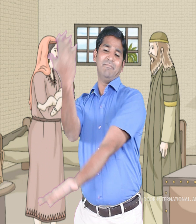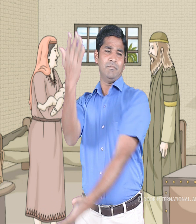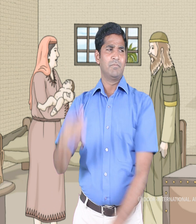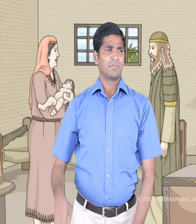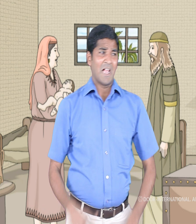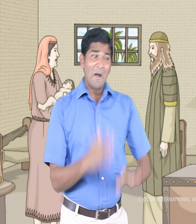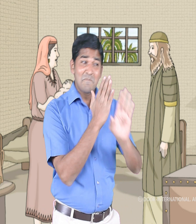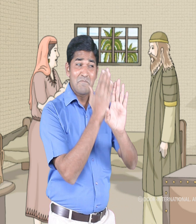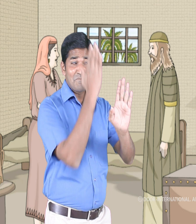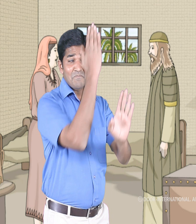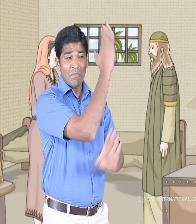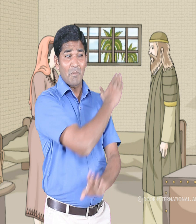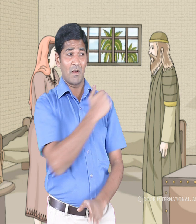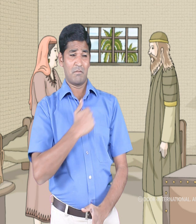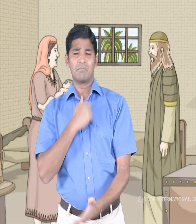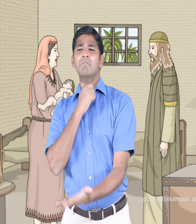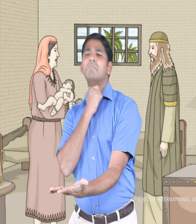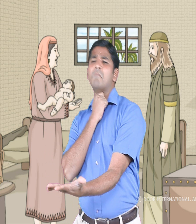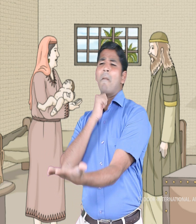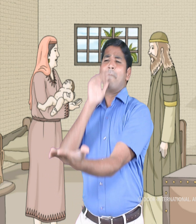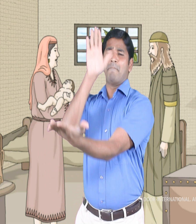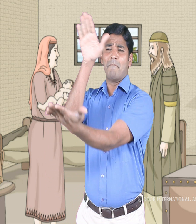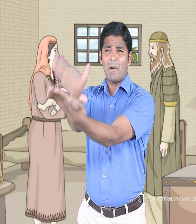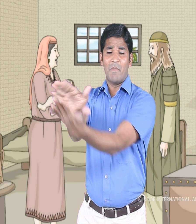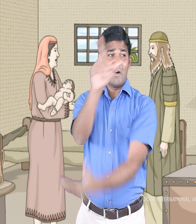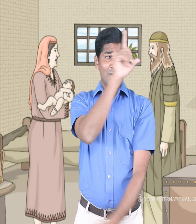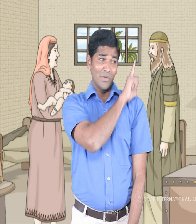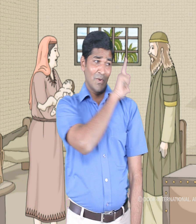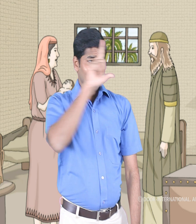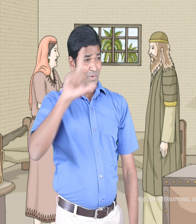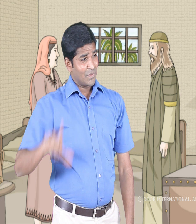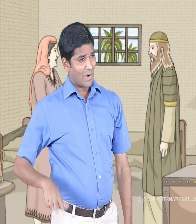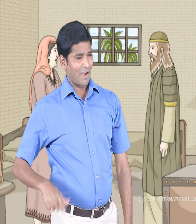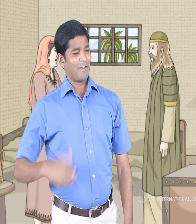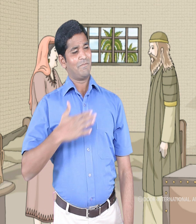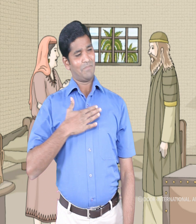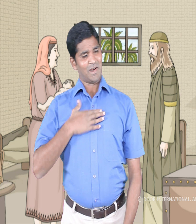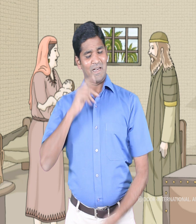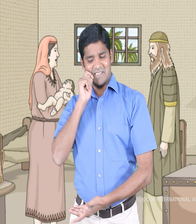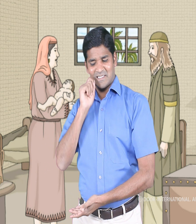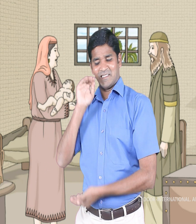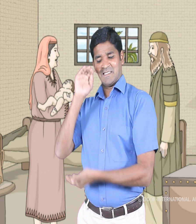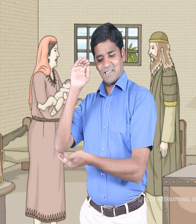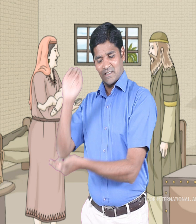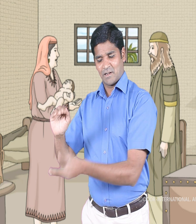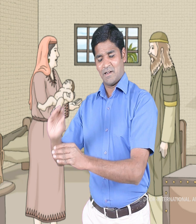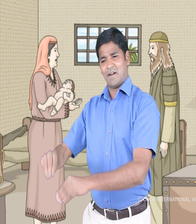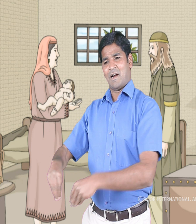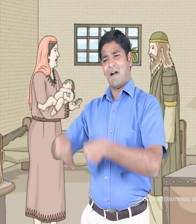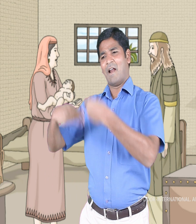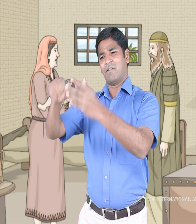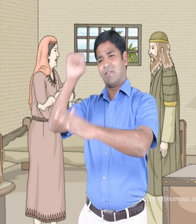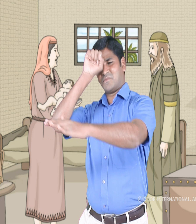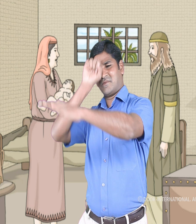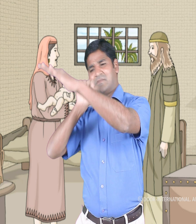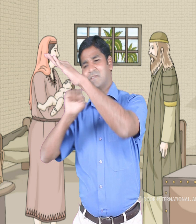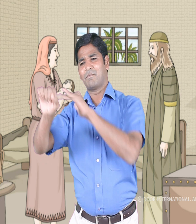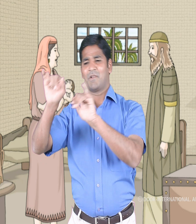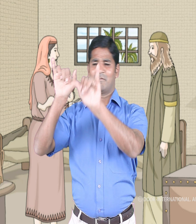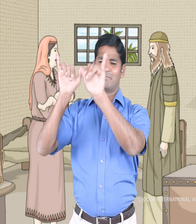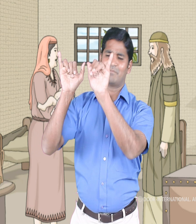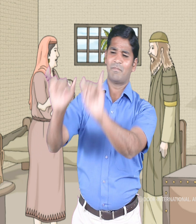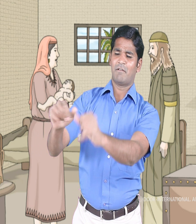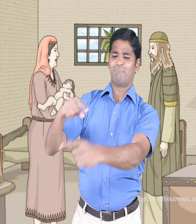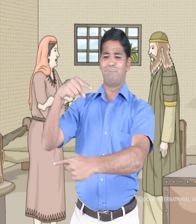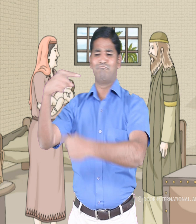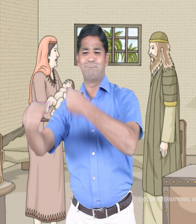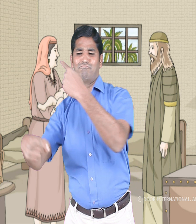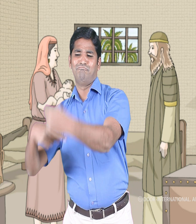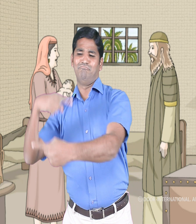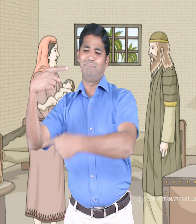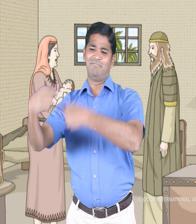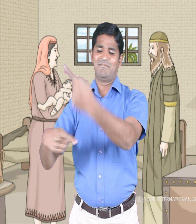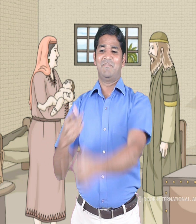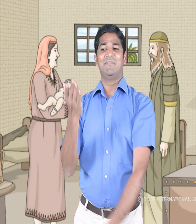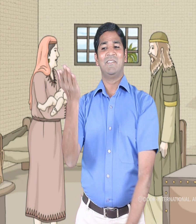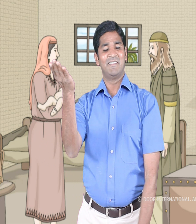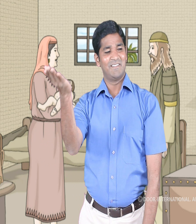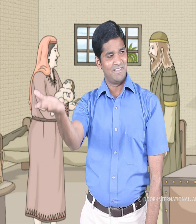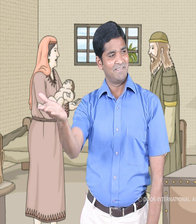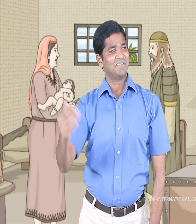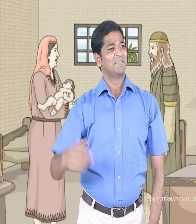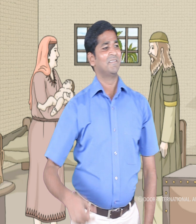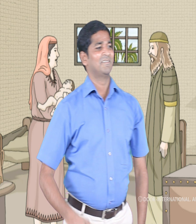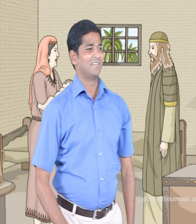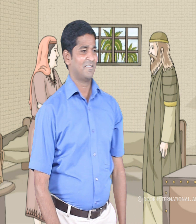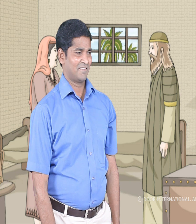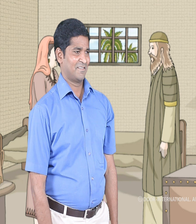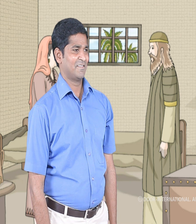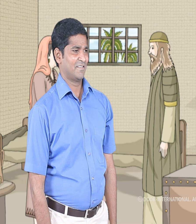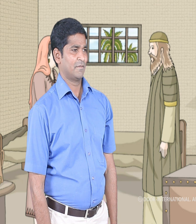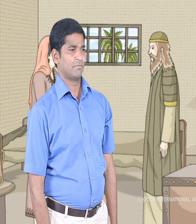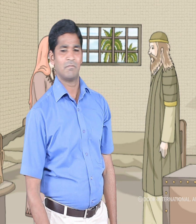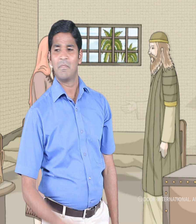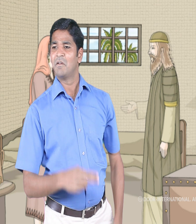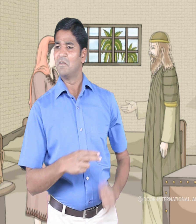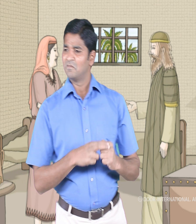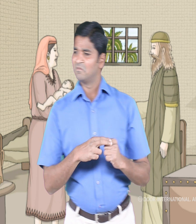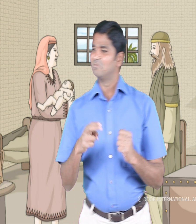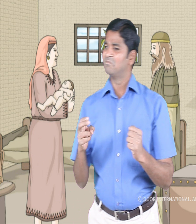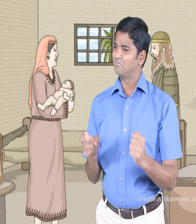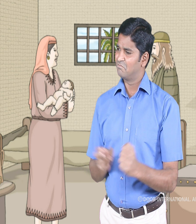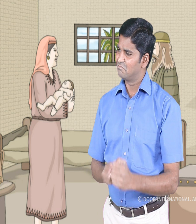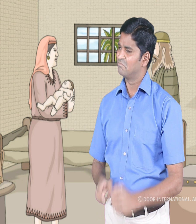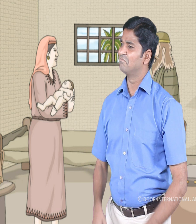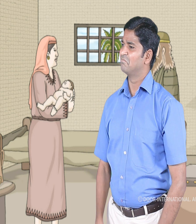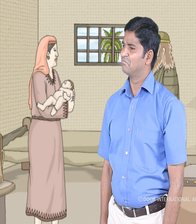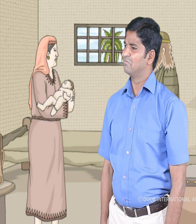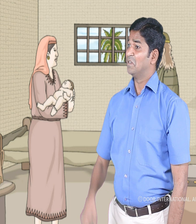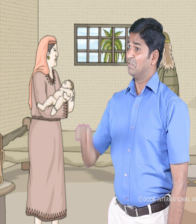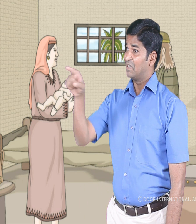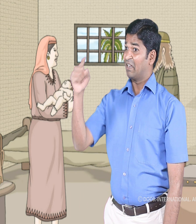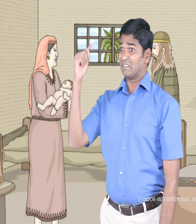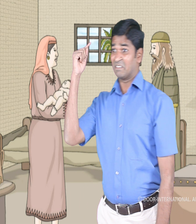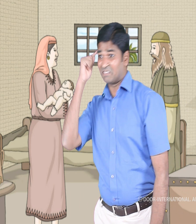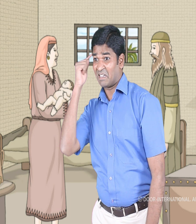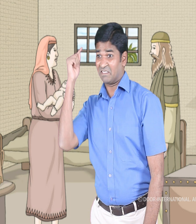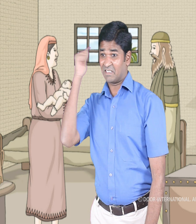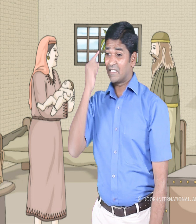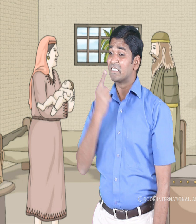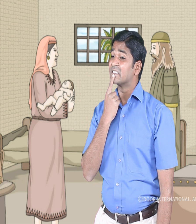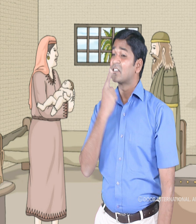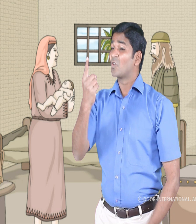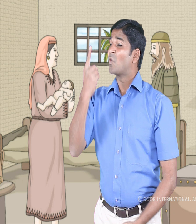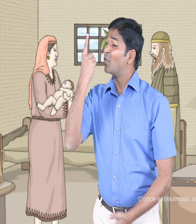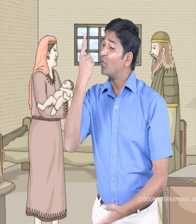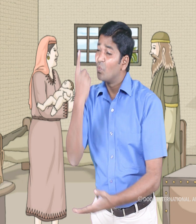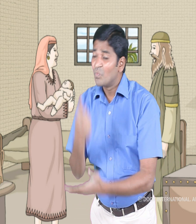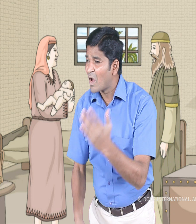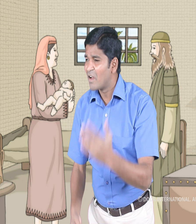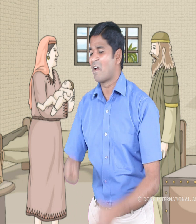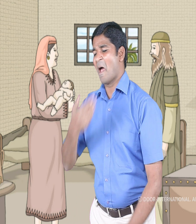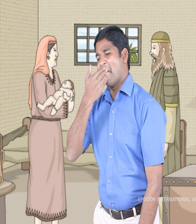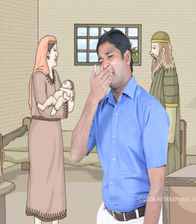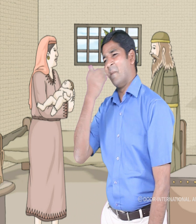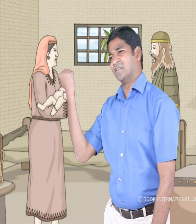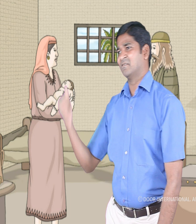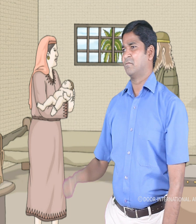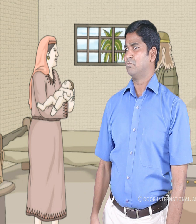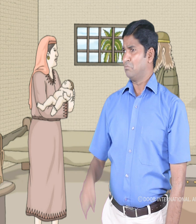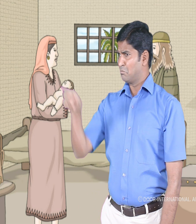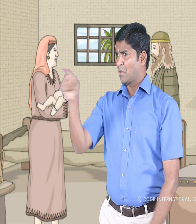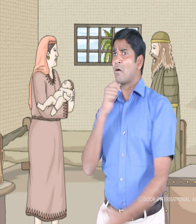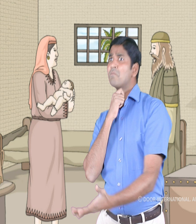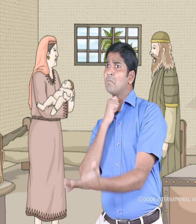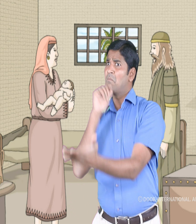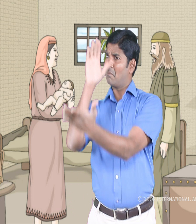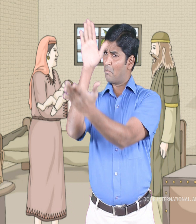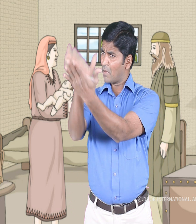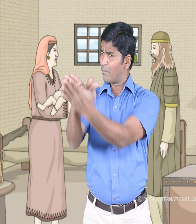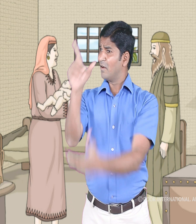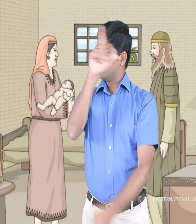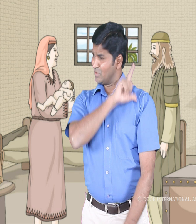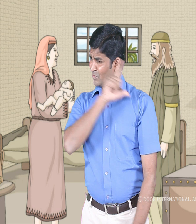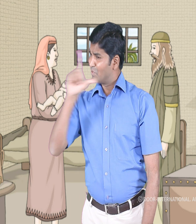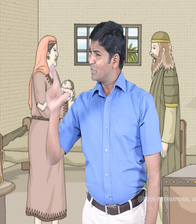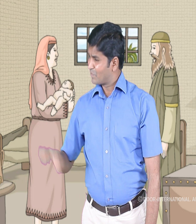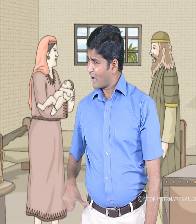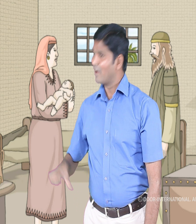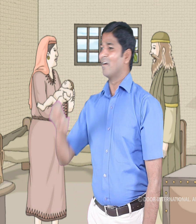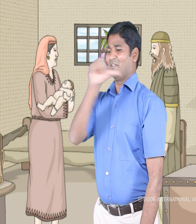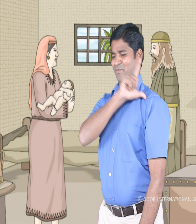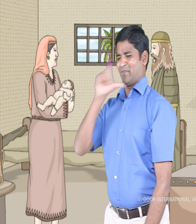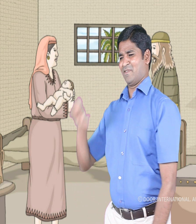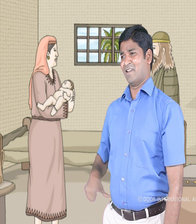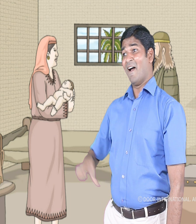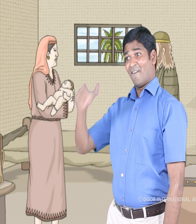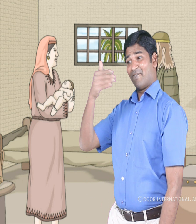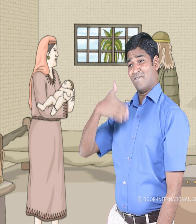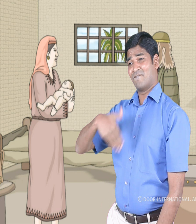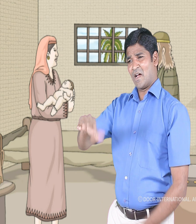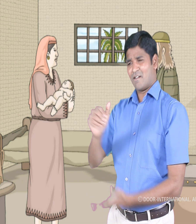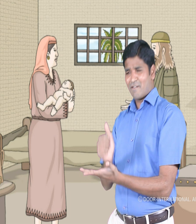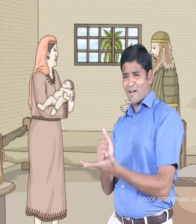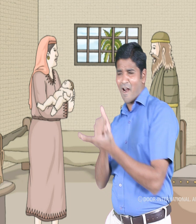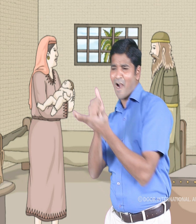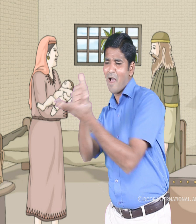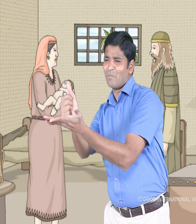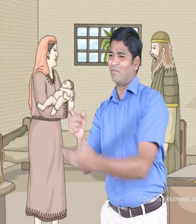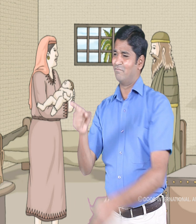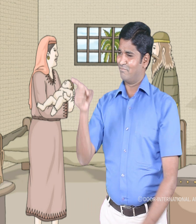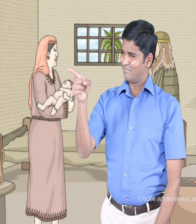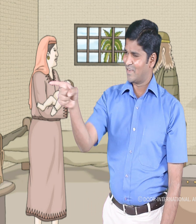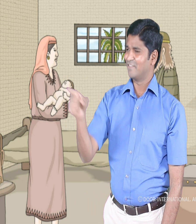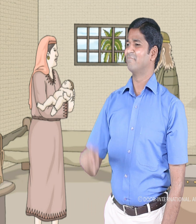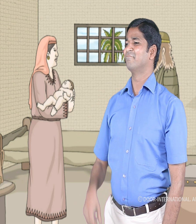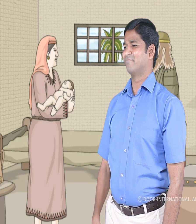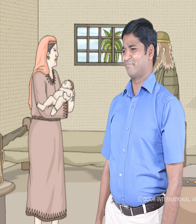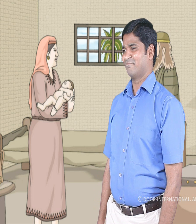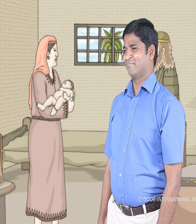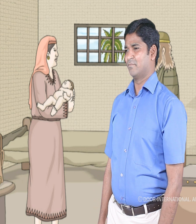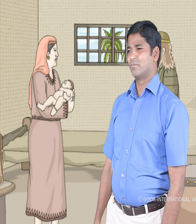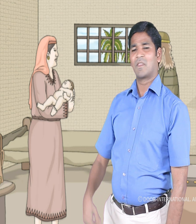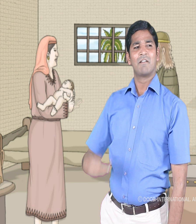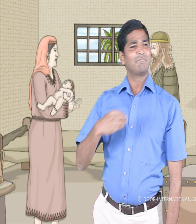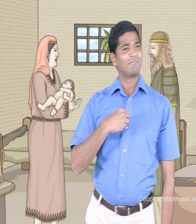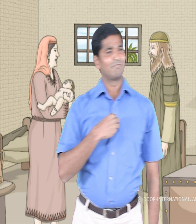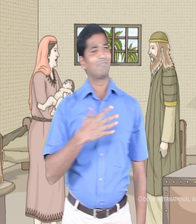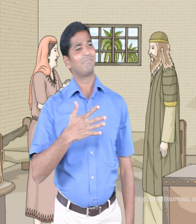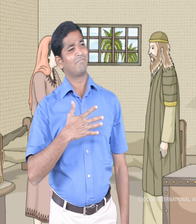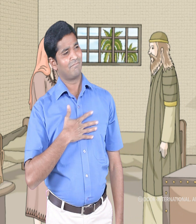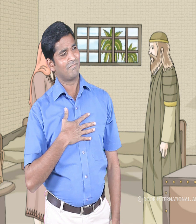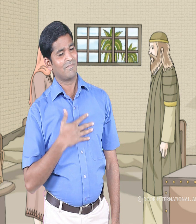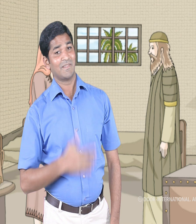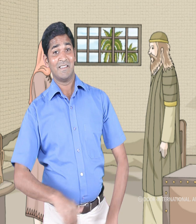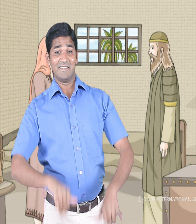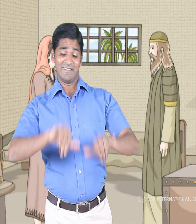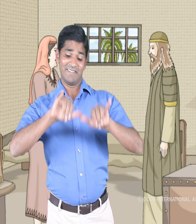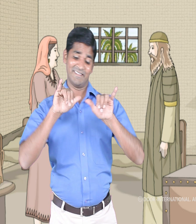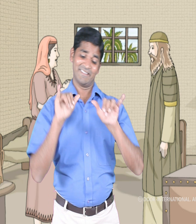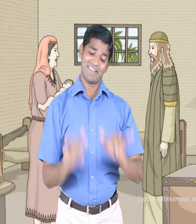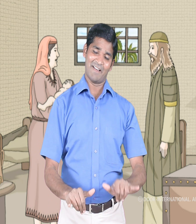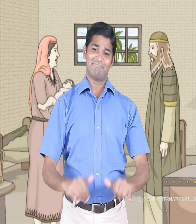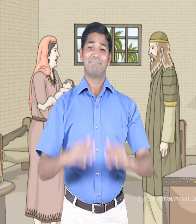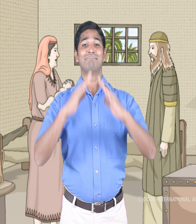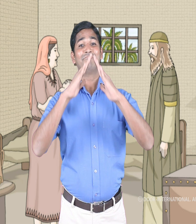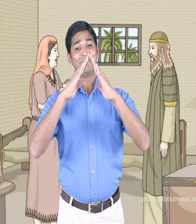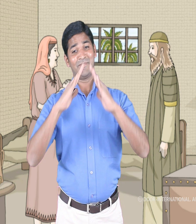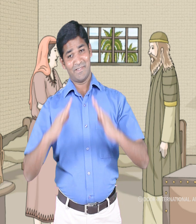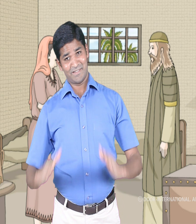“Do what you think is best,” her husband Elkanah replied, “and stay here until you have weaned him.